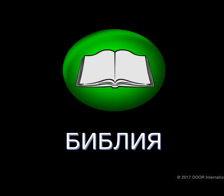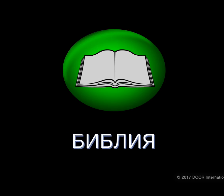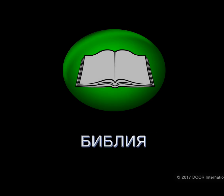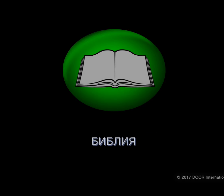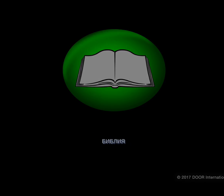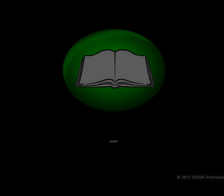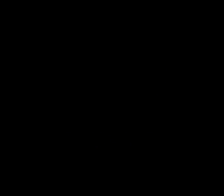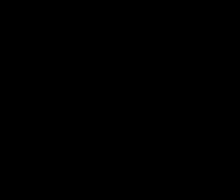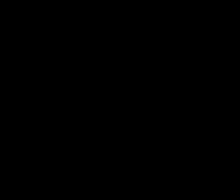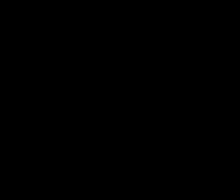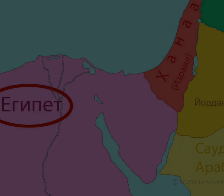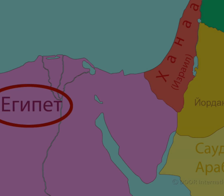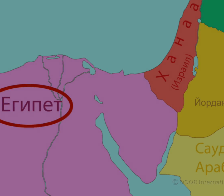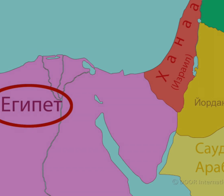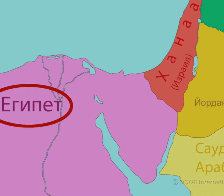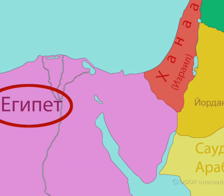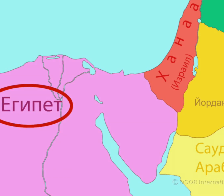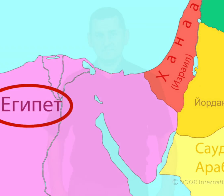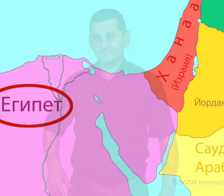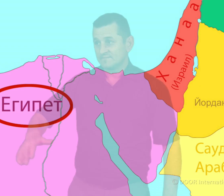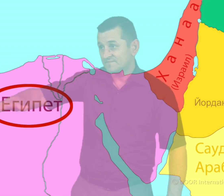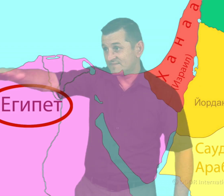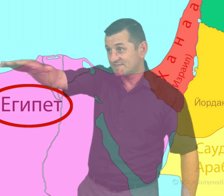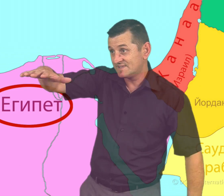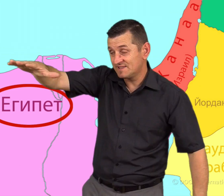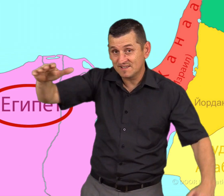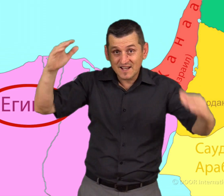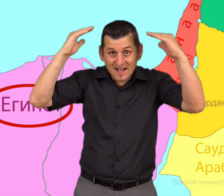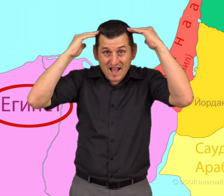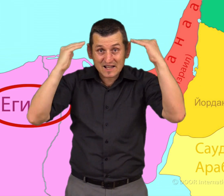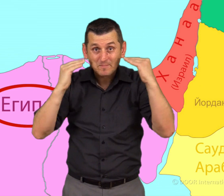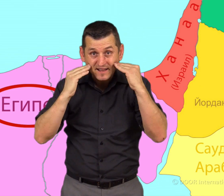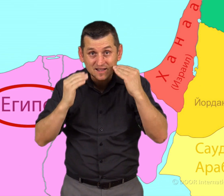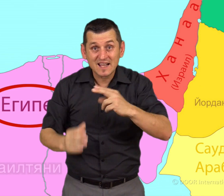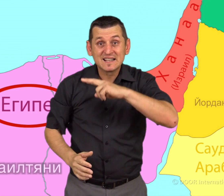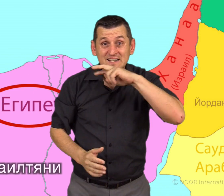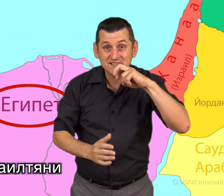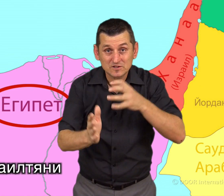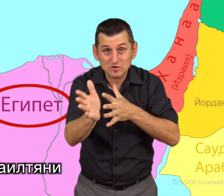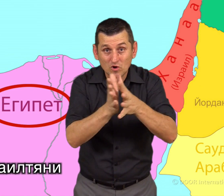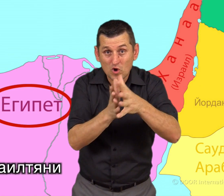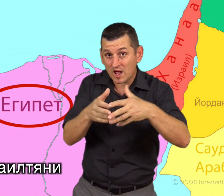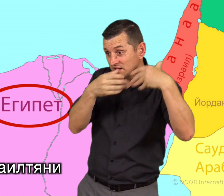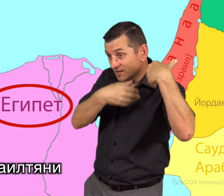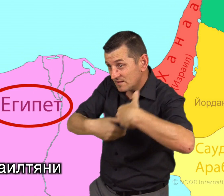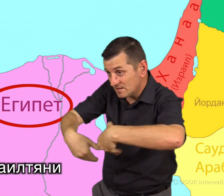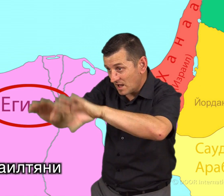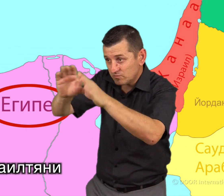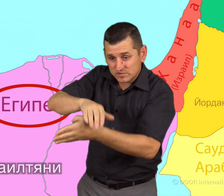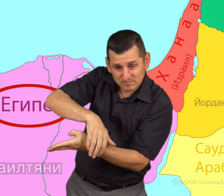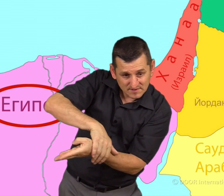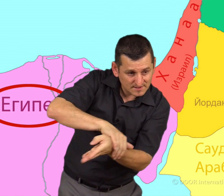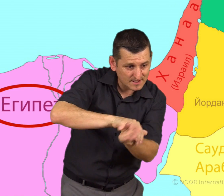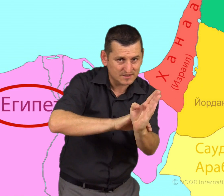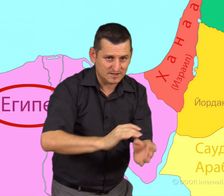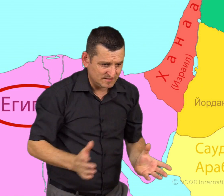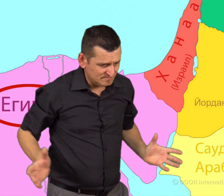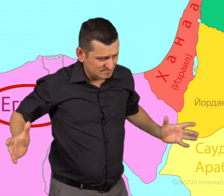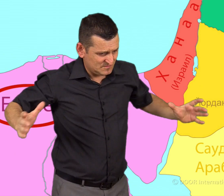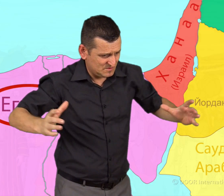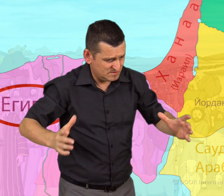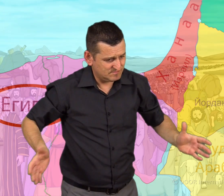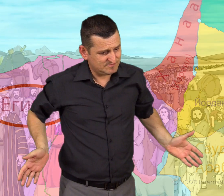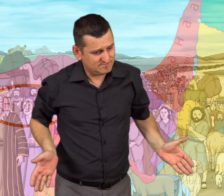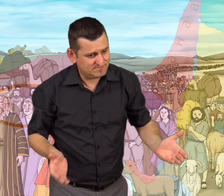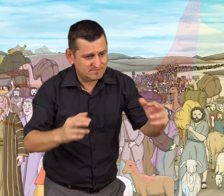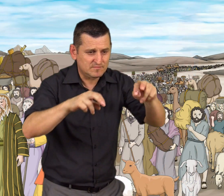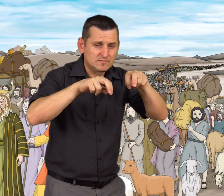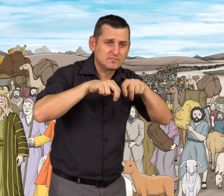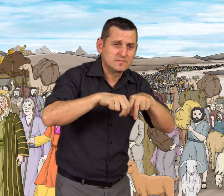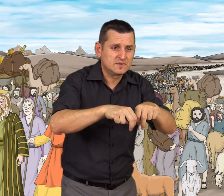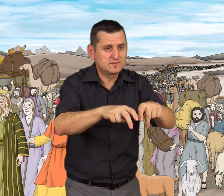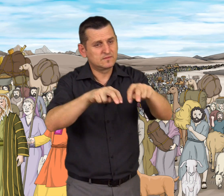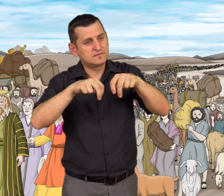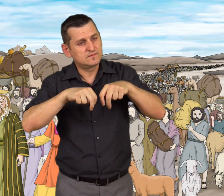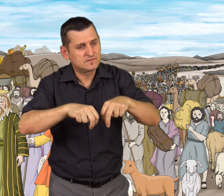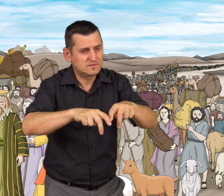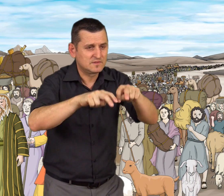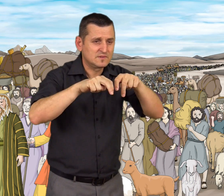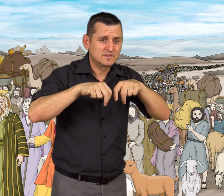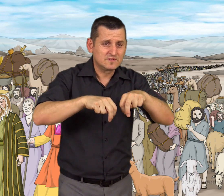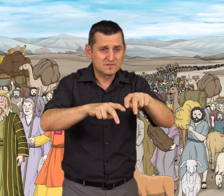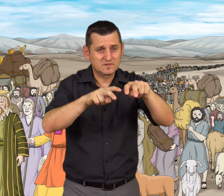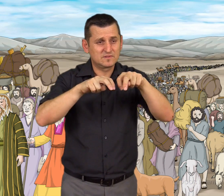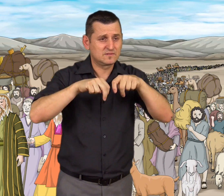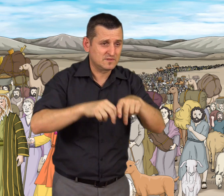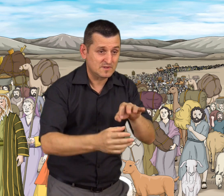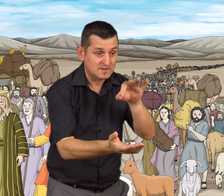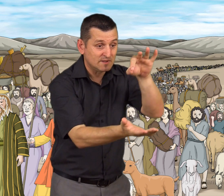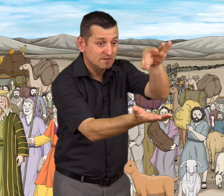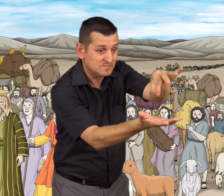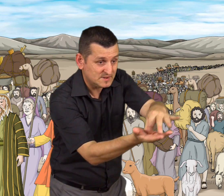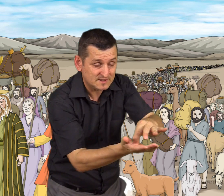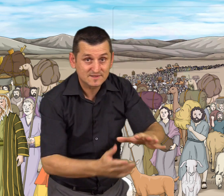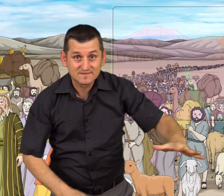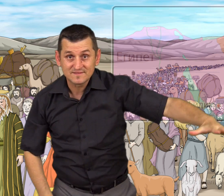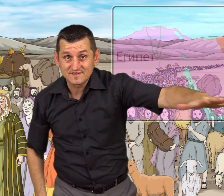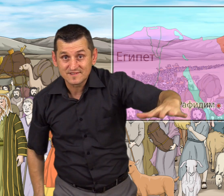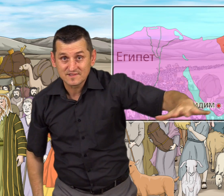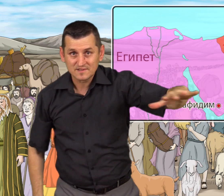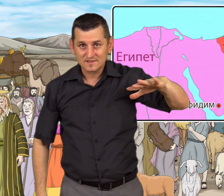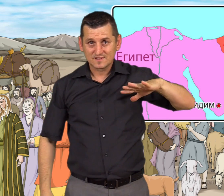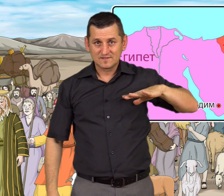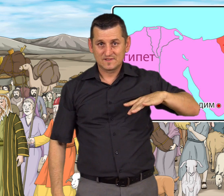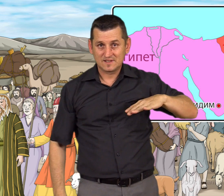In the third month, on the same day of the month that the Israelites had left the land of Egypt, they came to the Wilderness of Sinai.